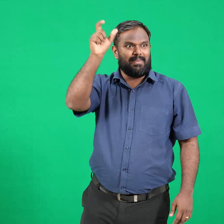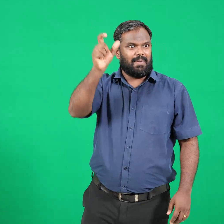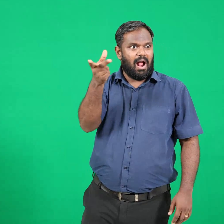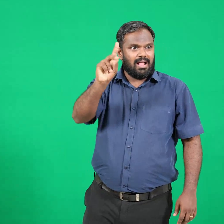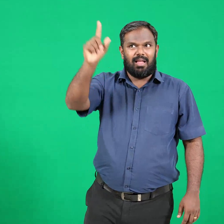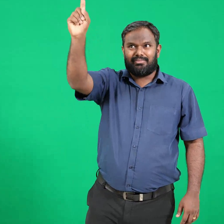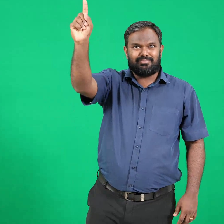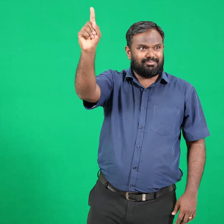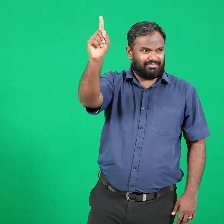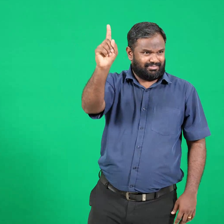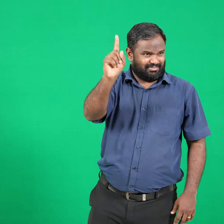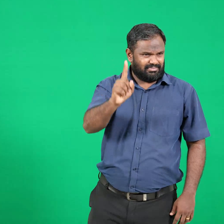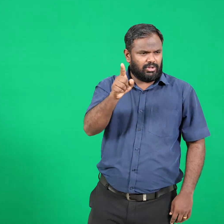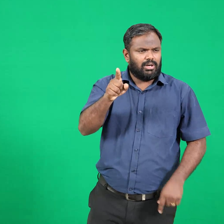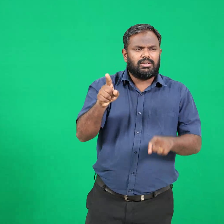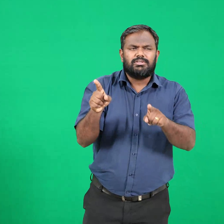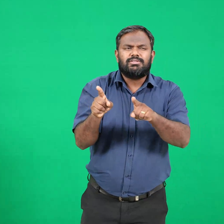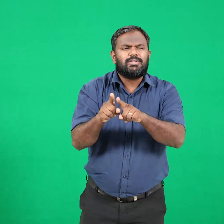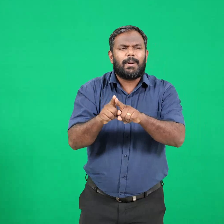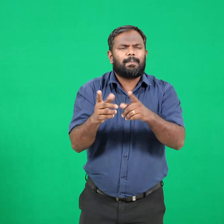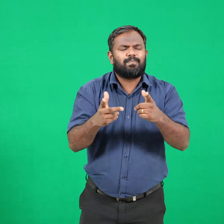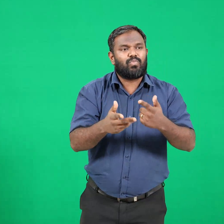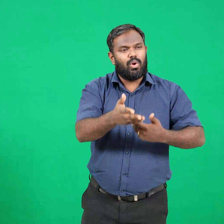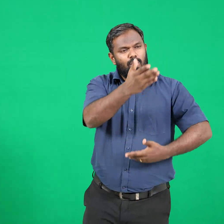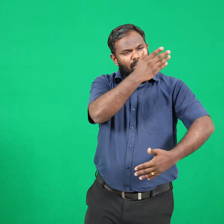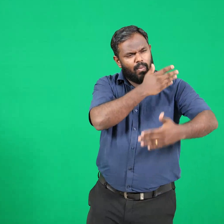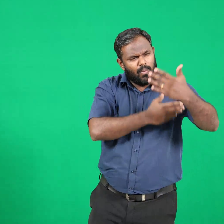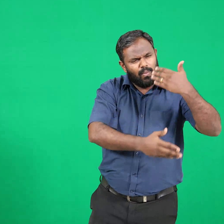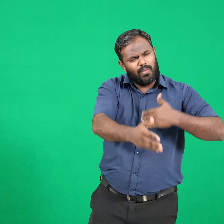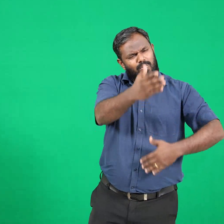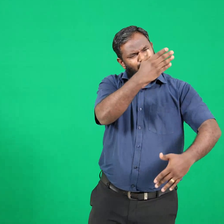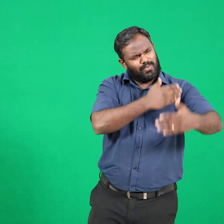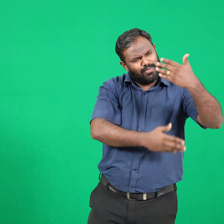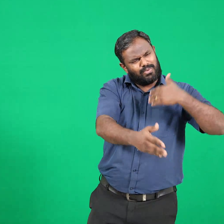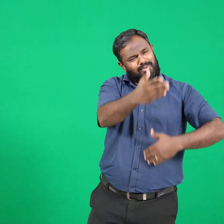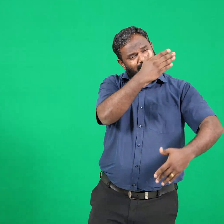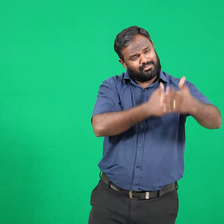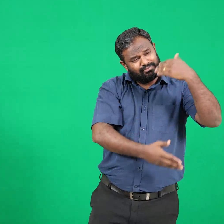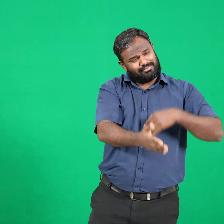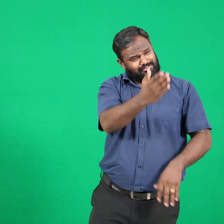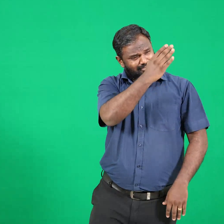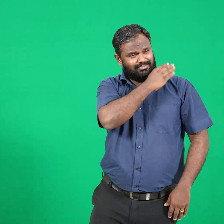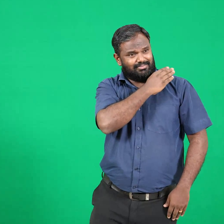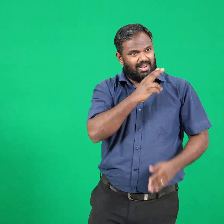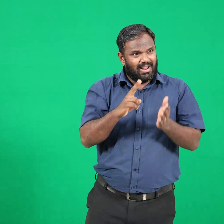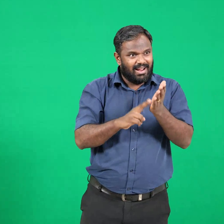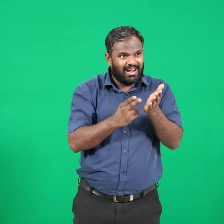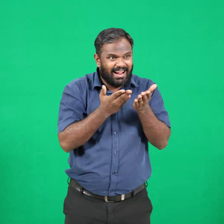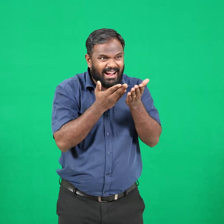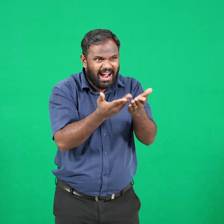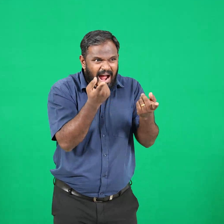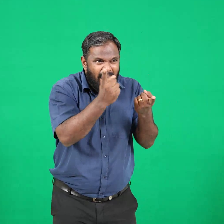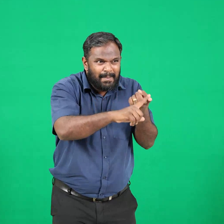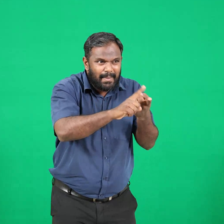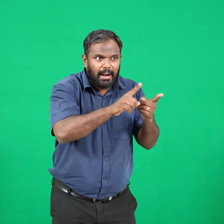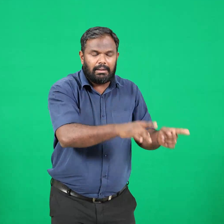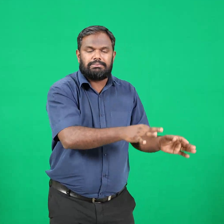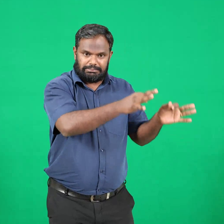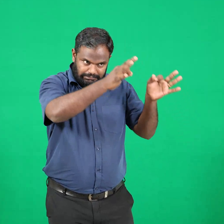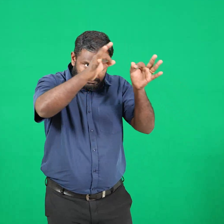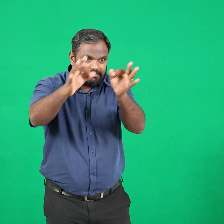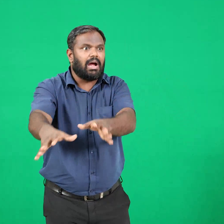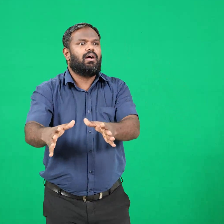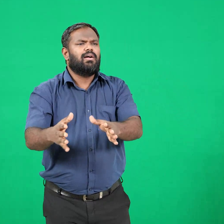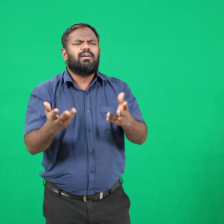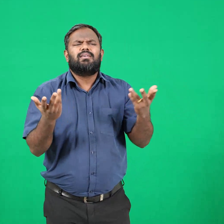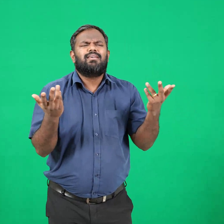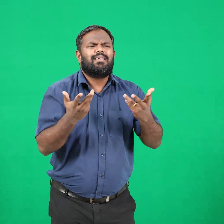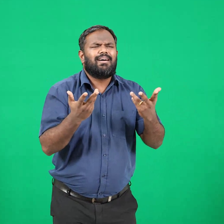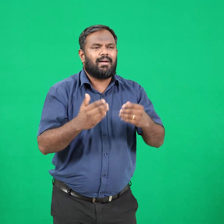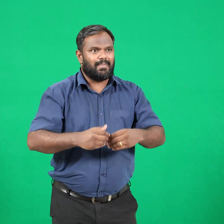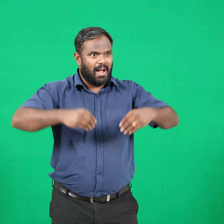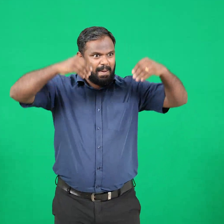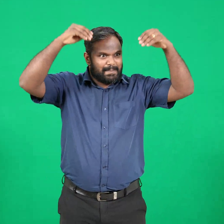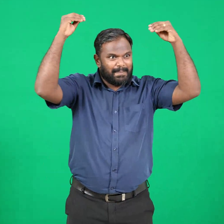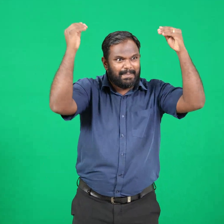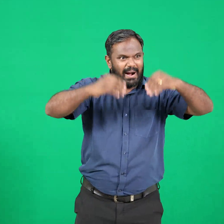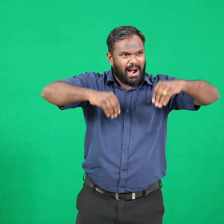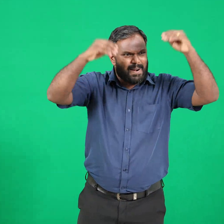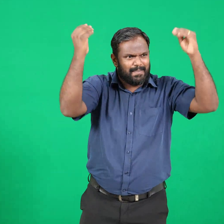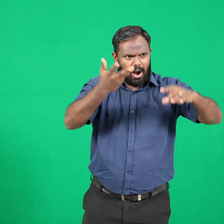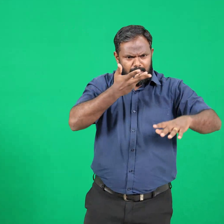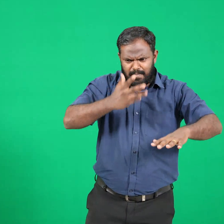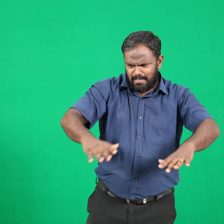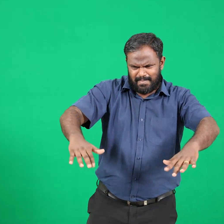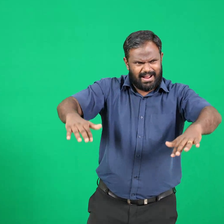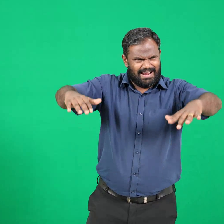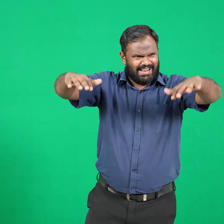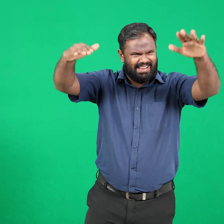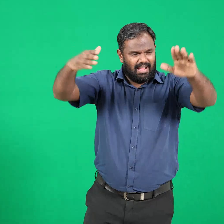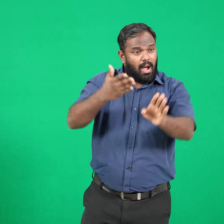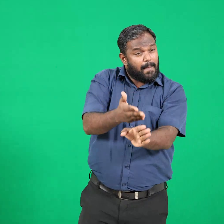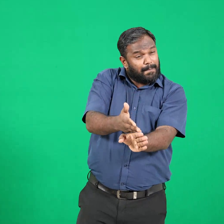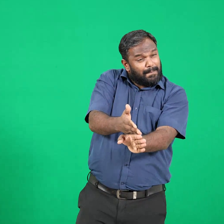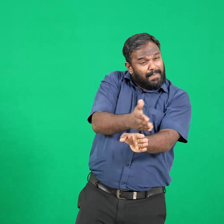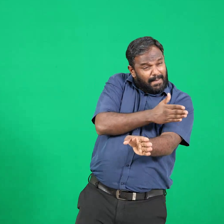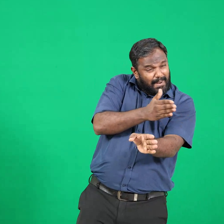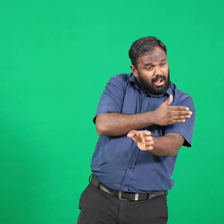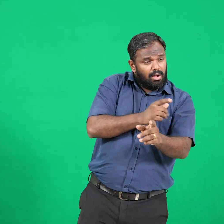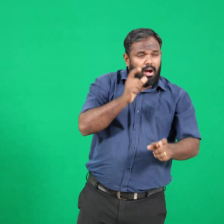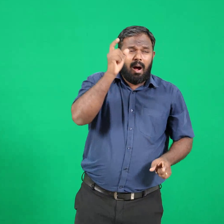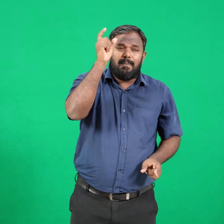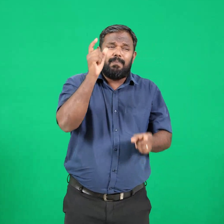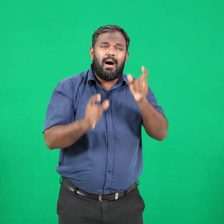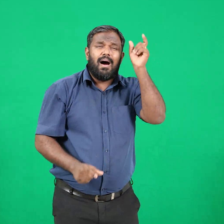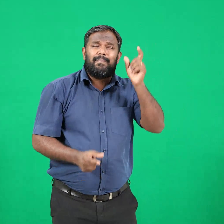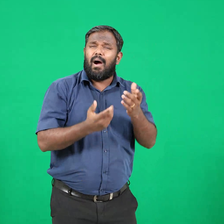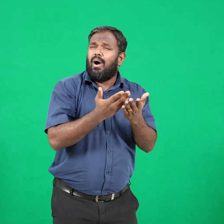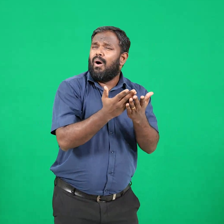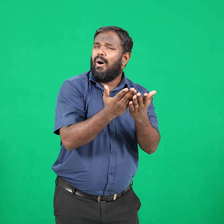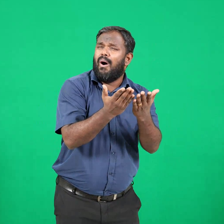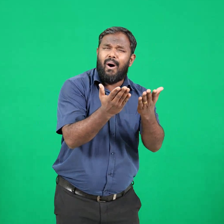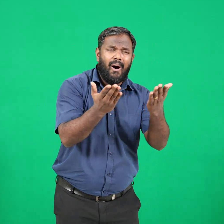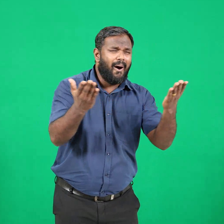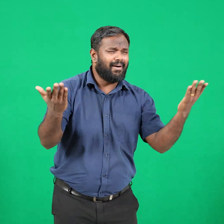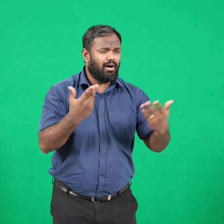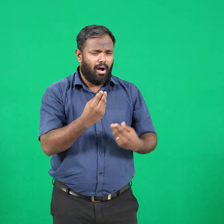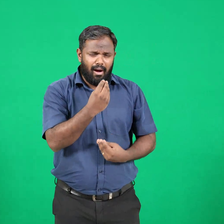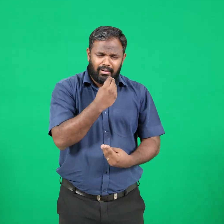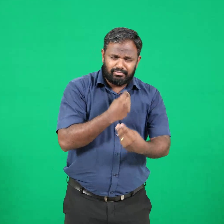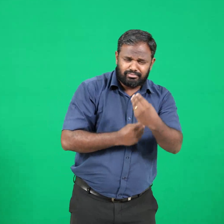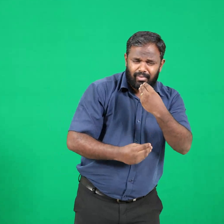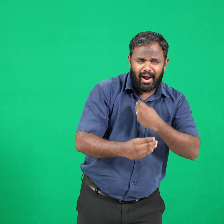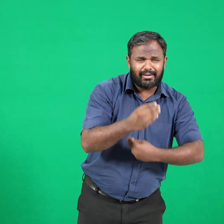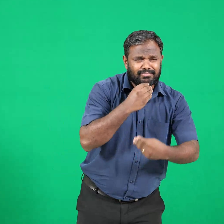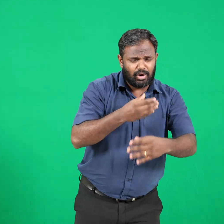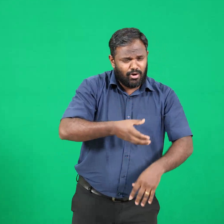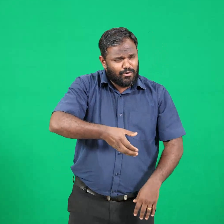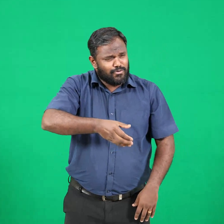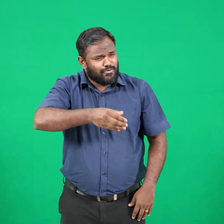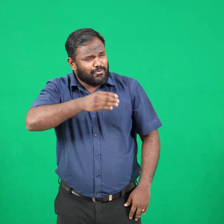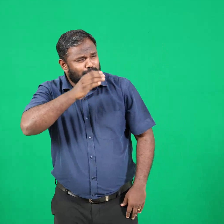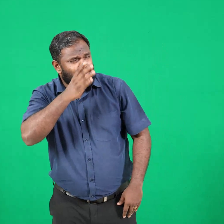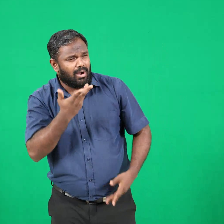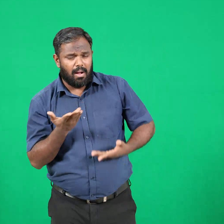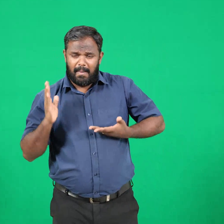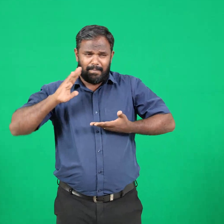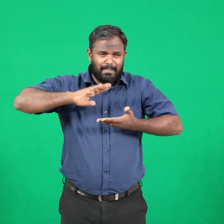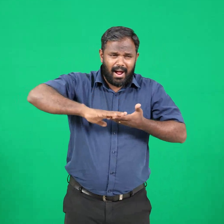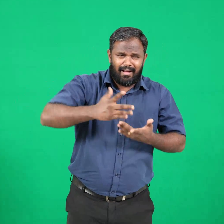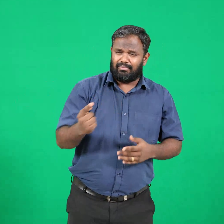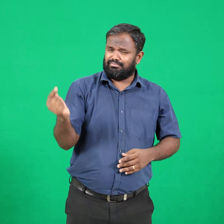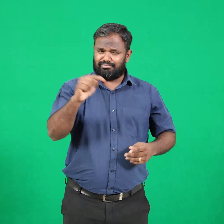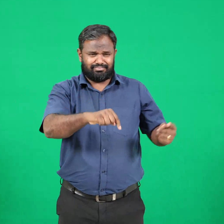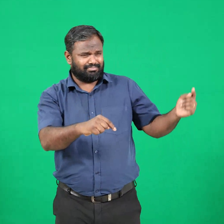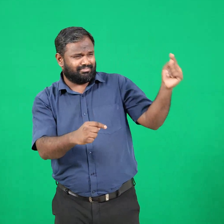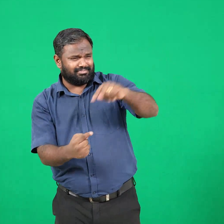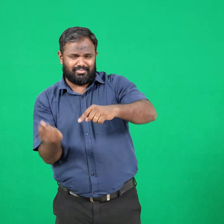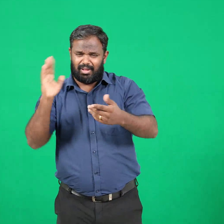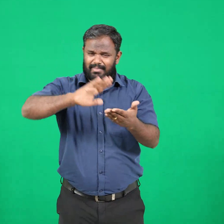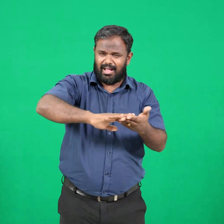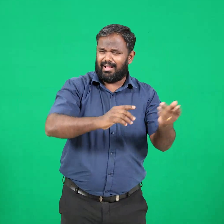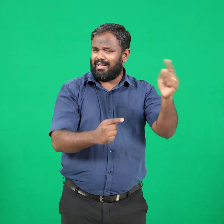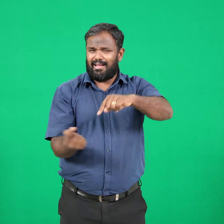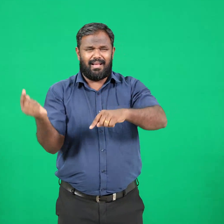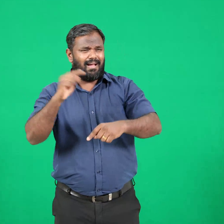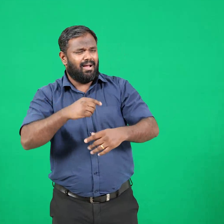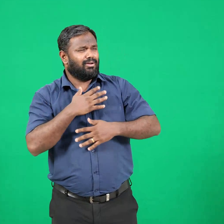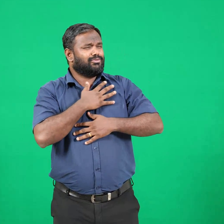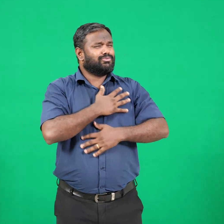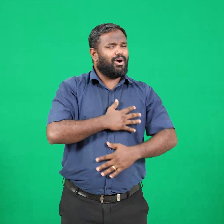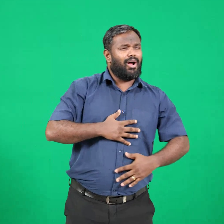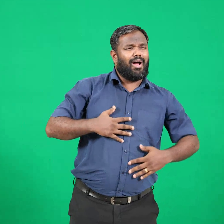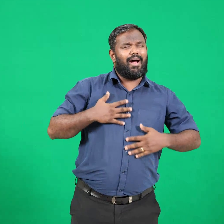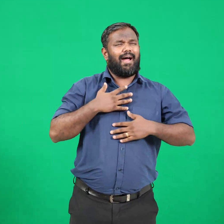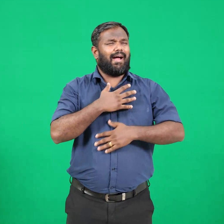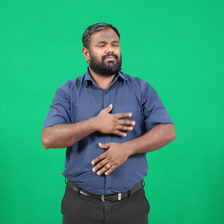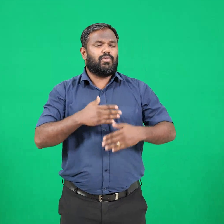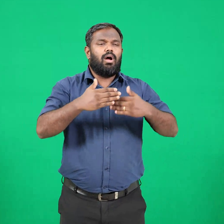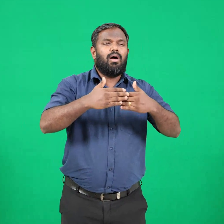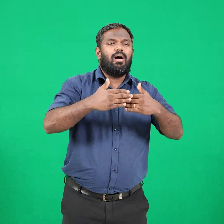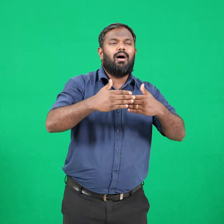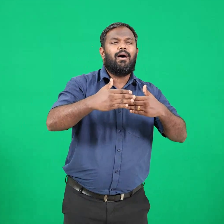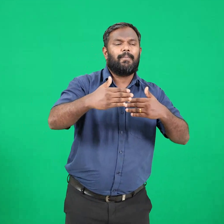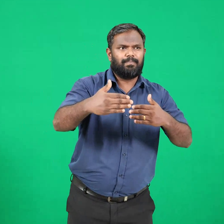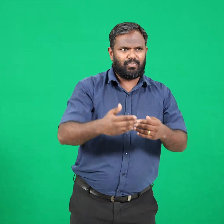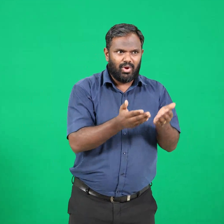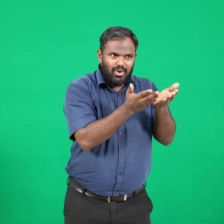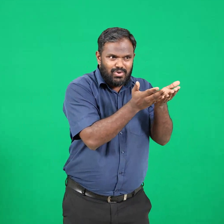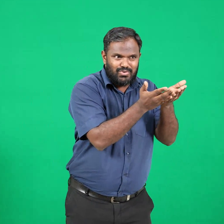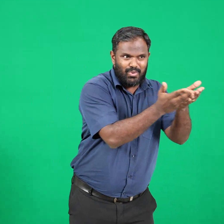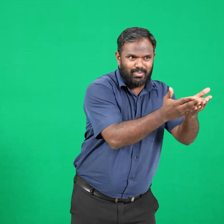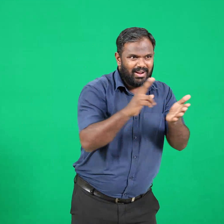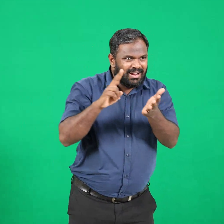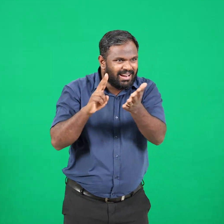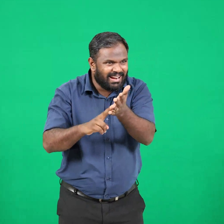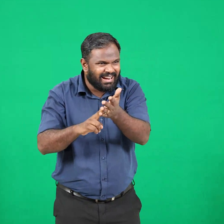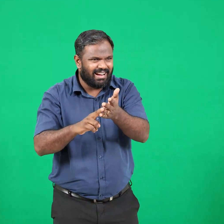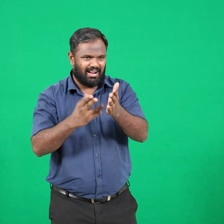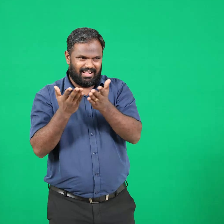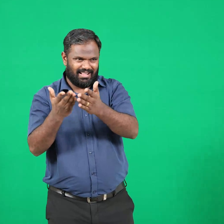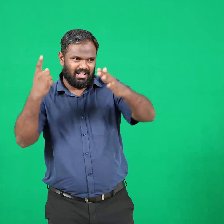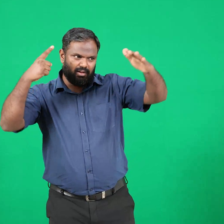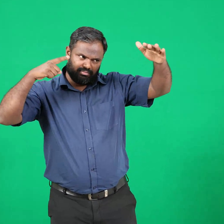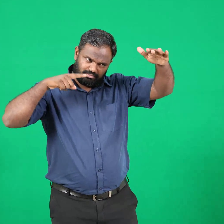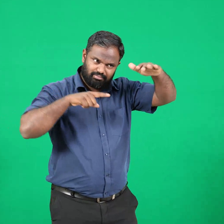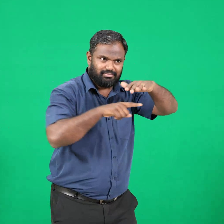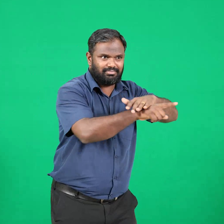For in the days before the flood, people were eating and drinking, marrying and giving in marriage, up to the day Noah entered the ark.